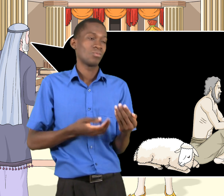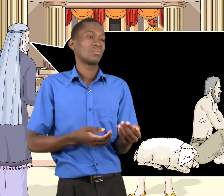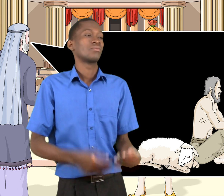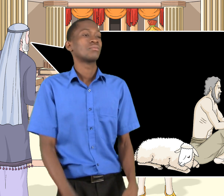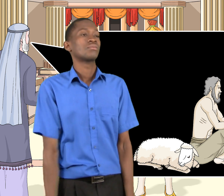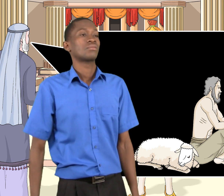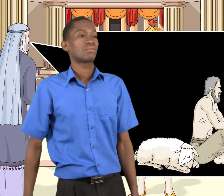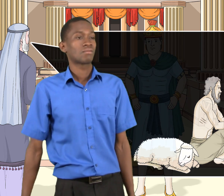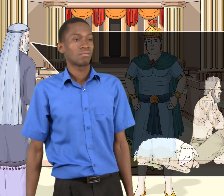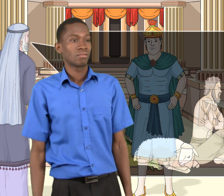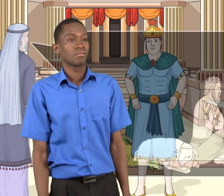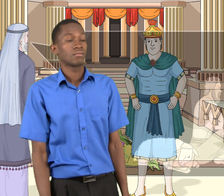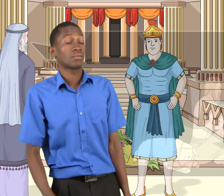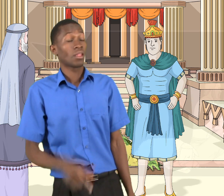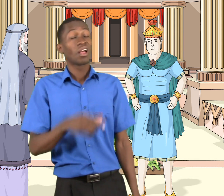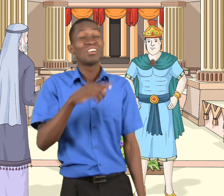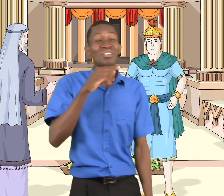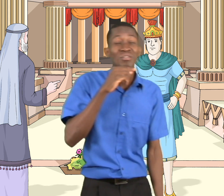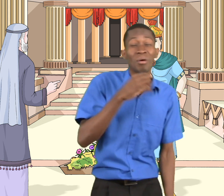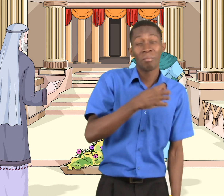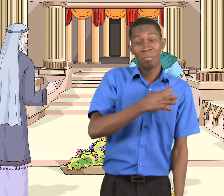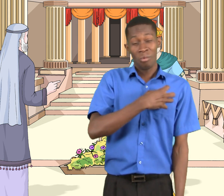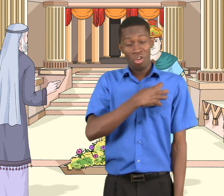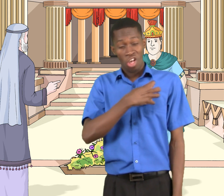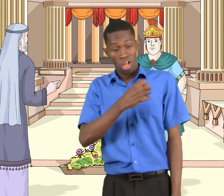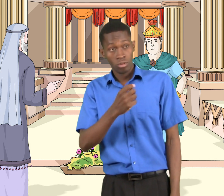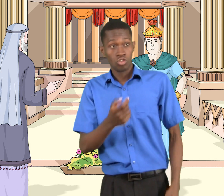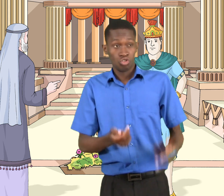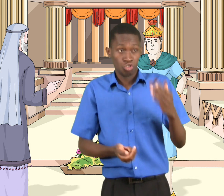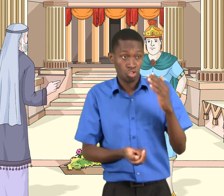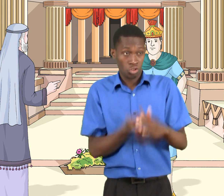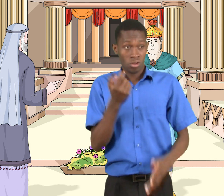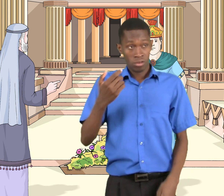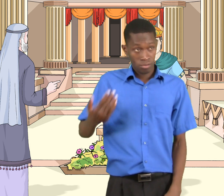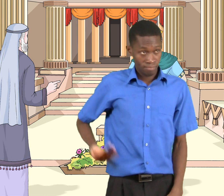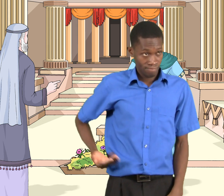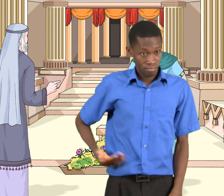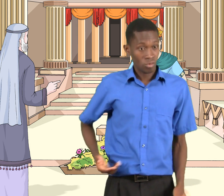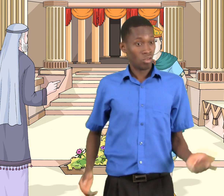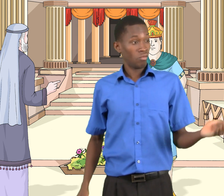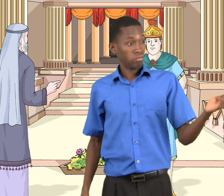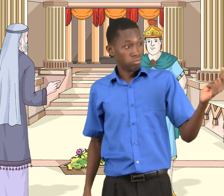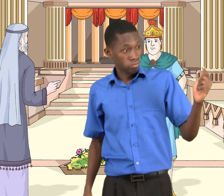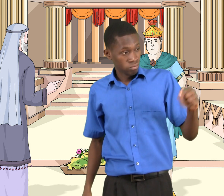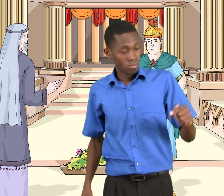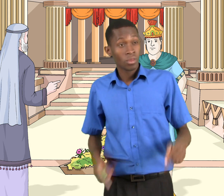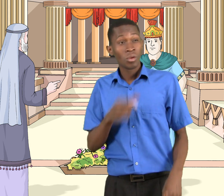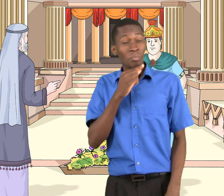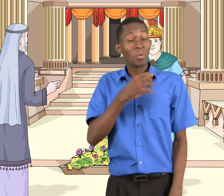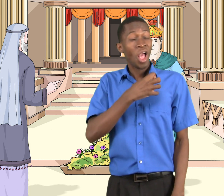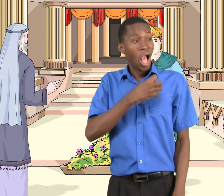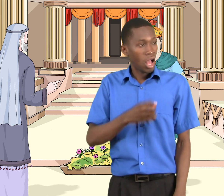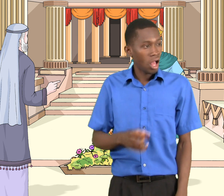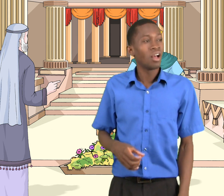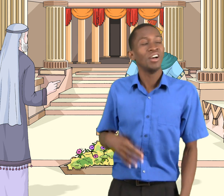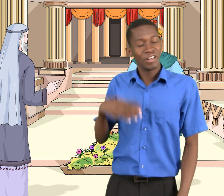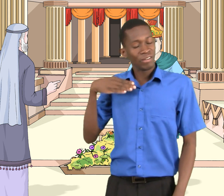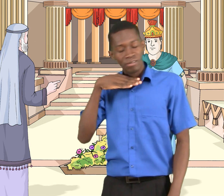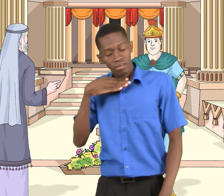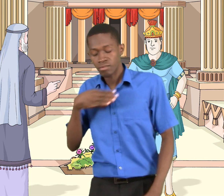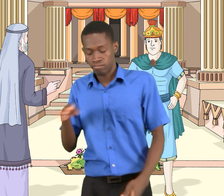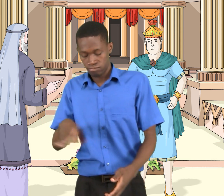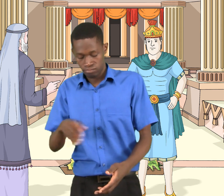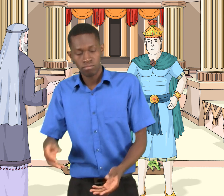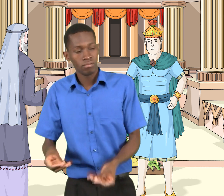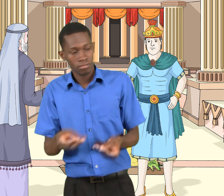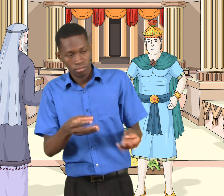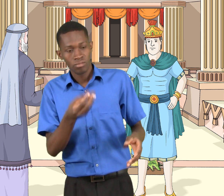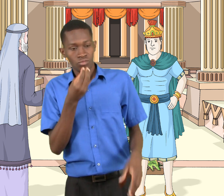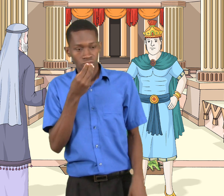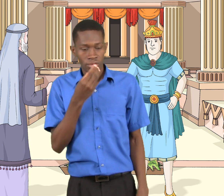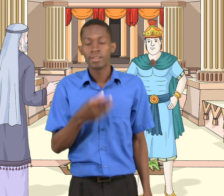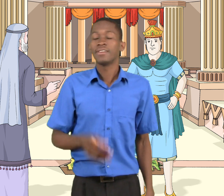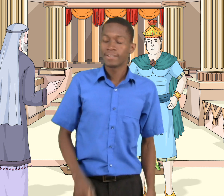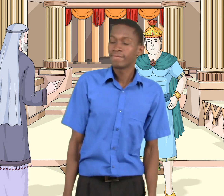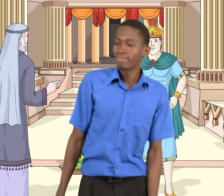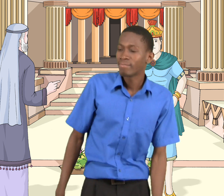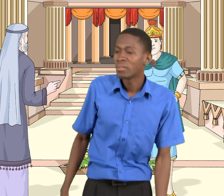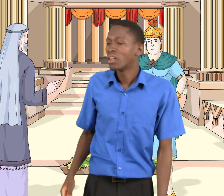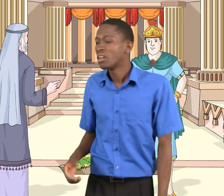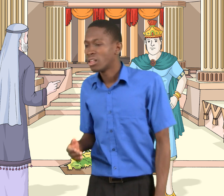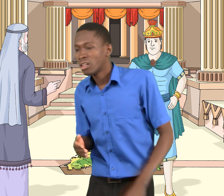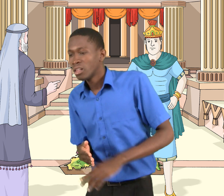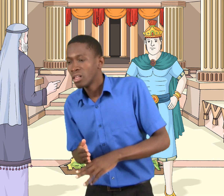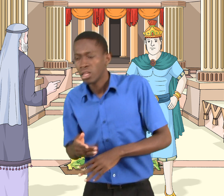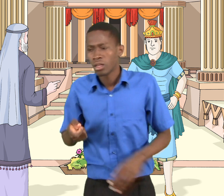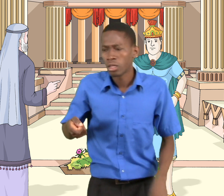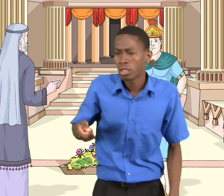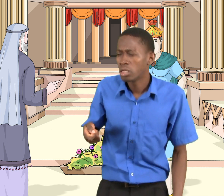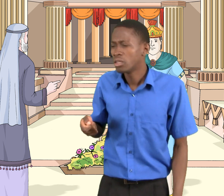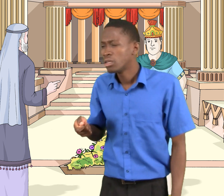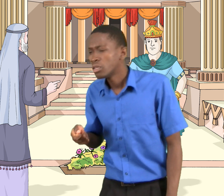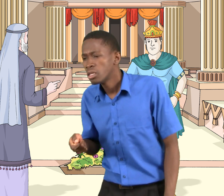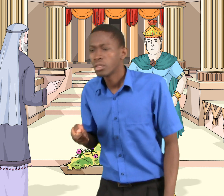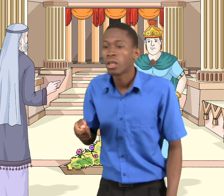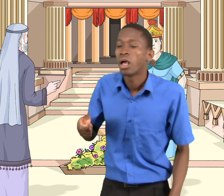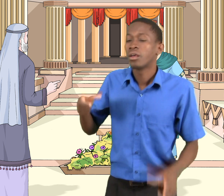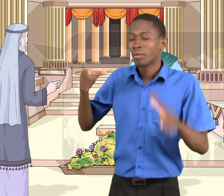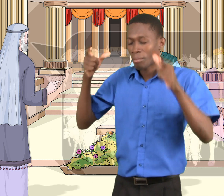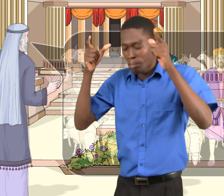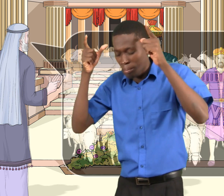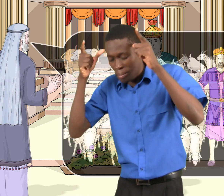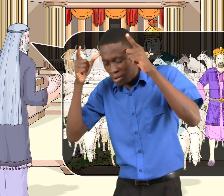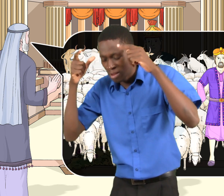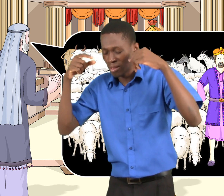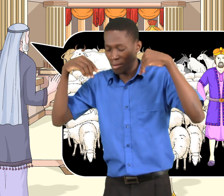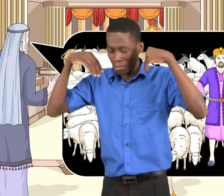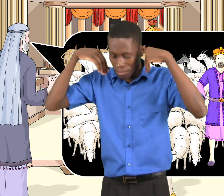it slept in his arms and was like a daughter to him.